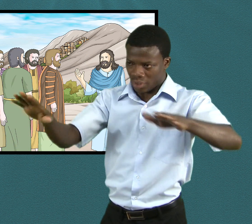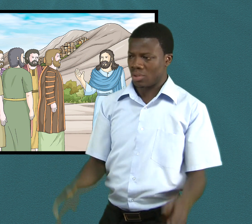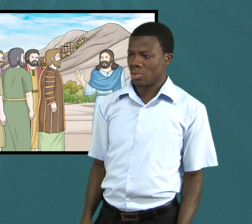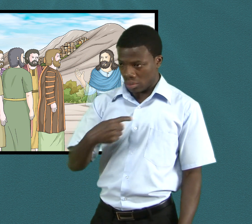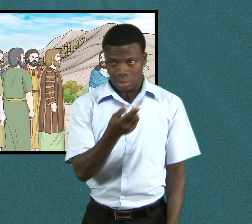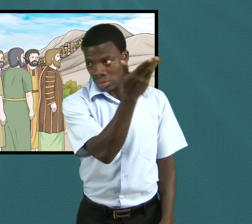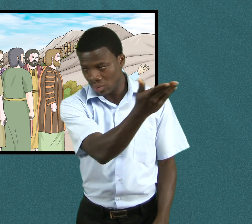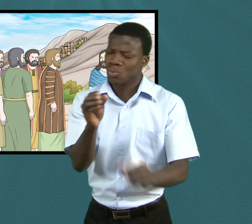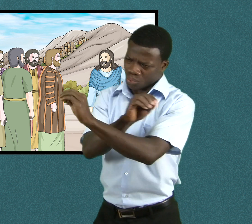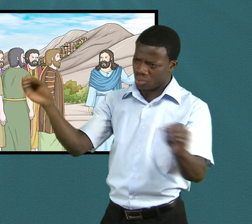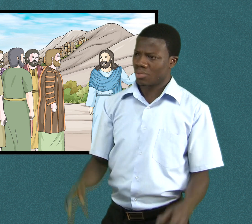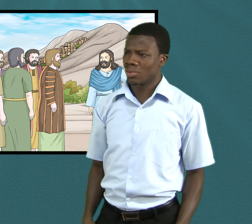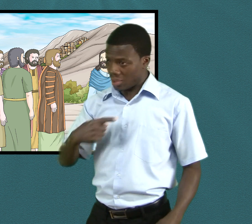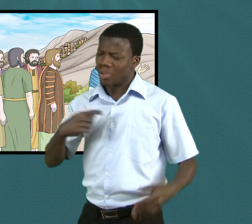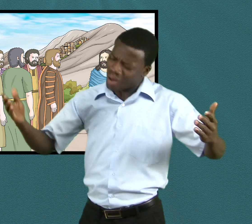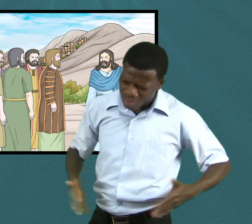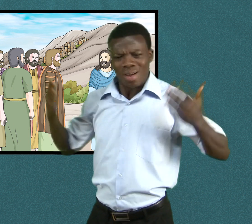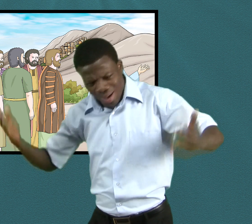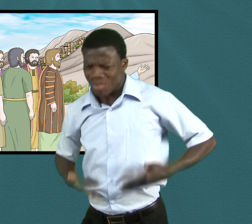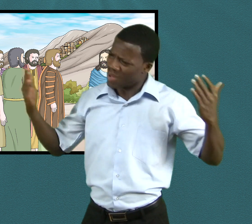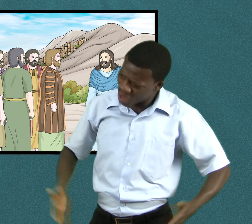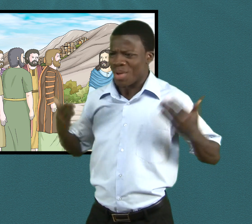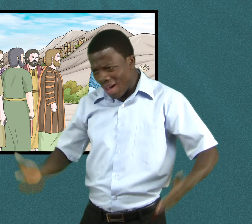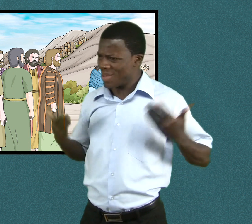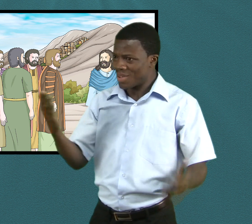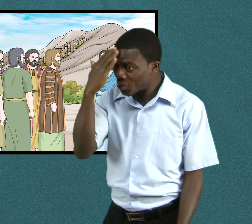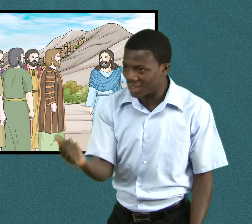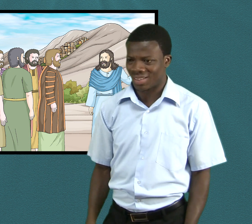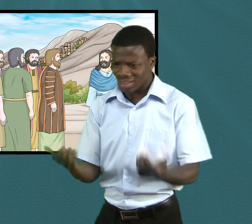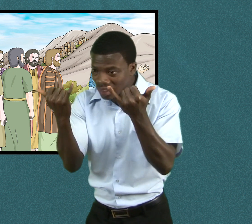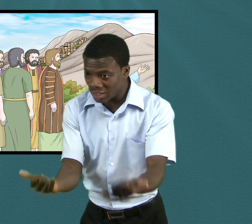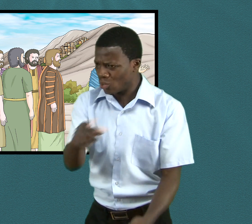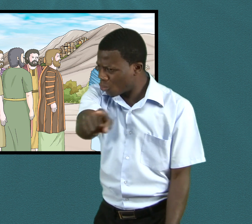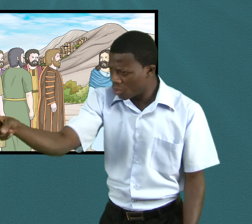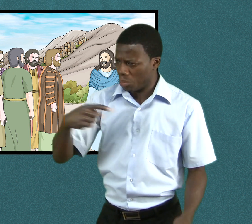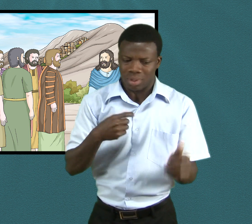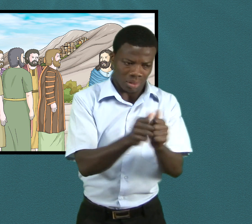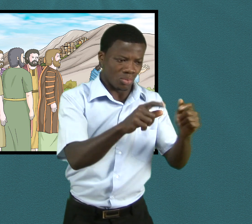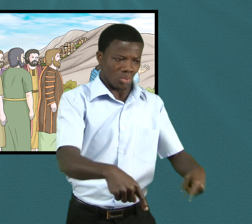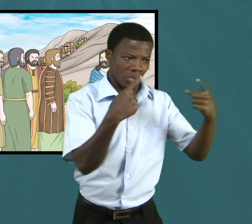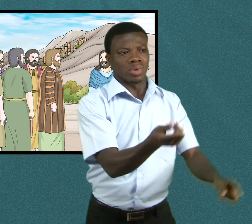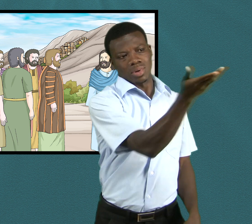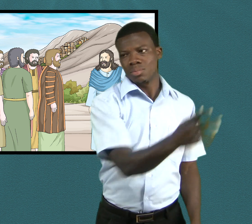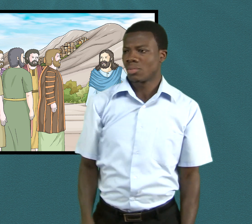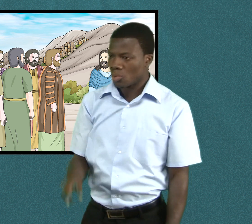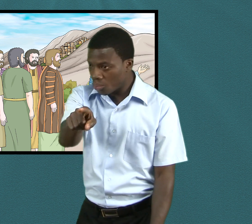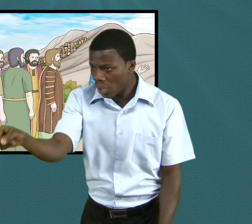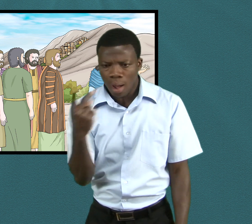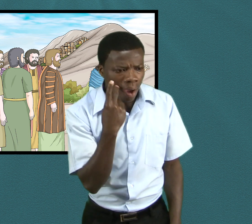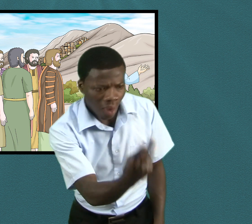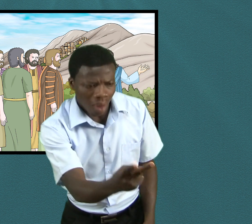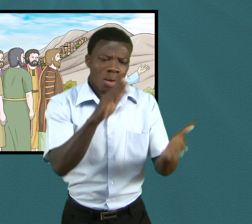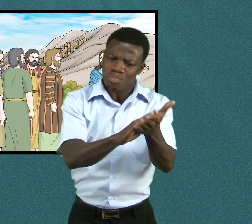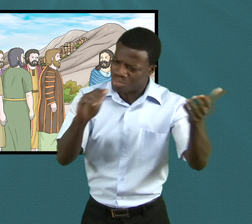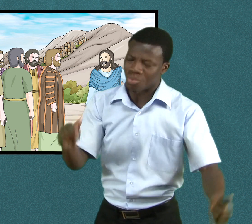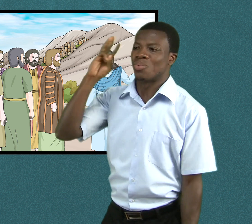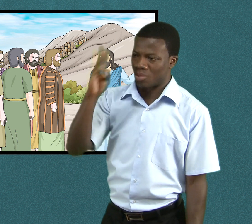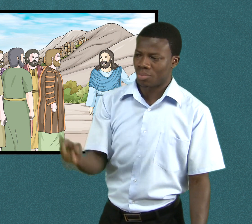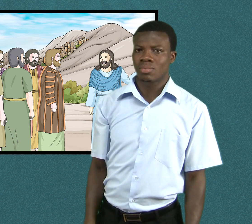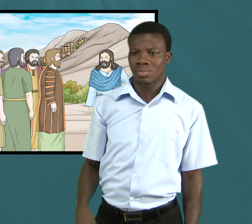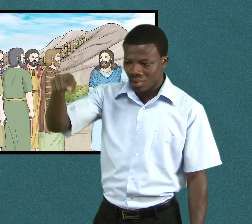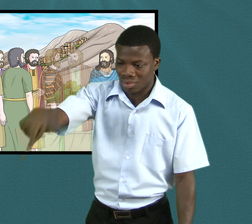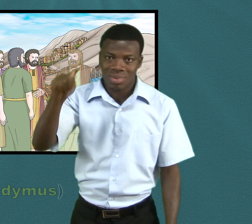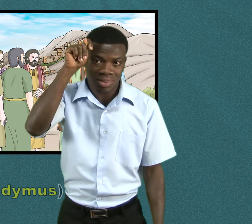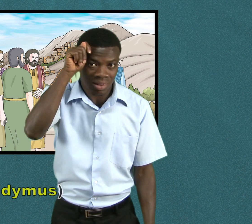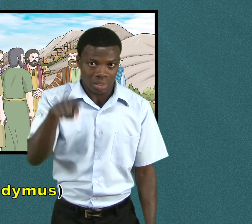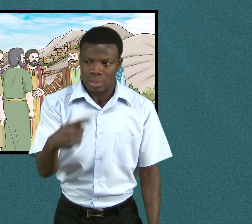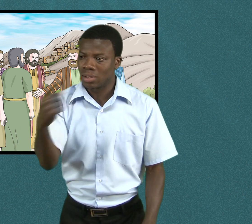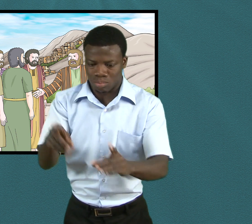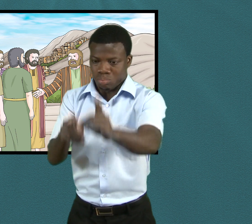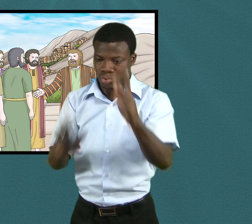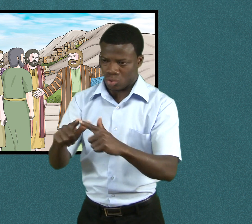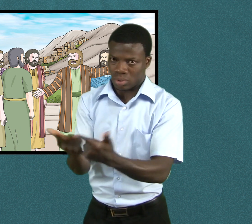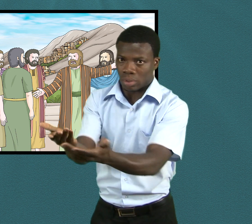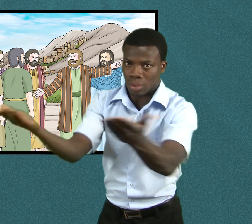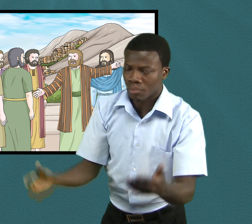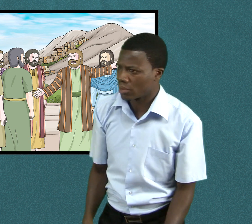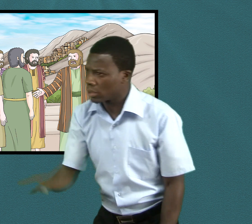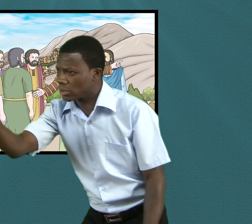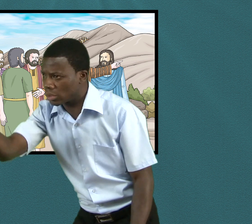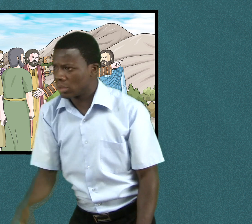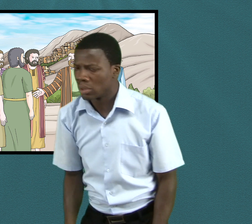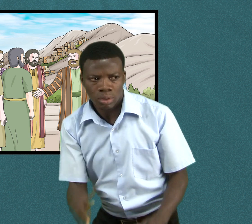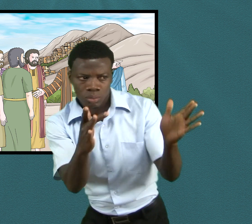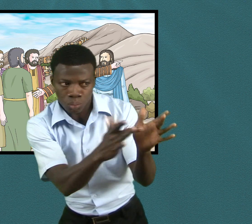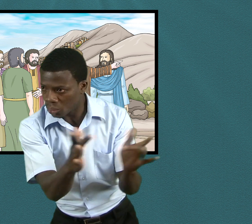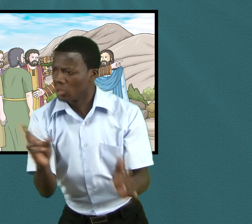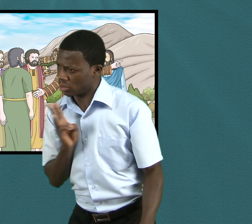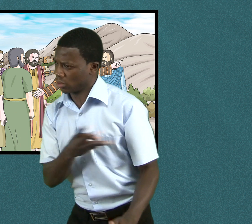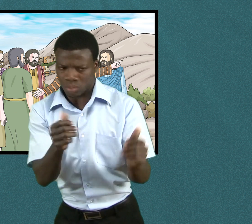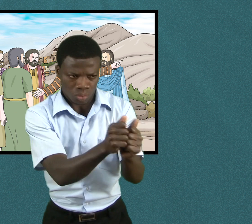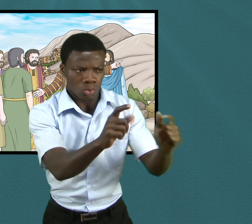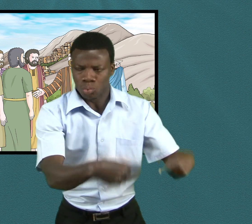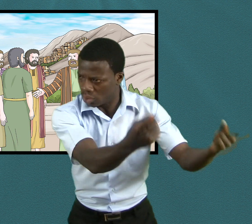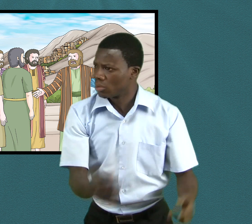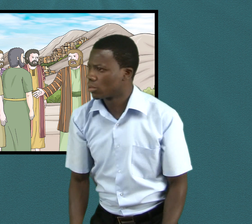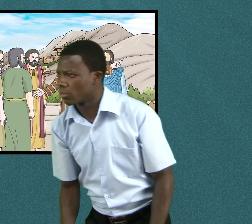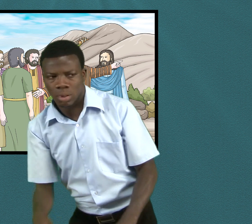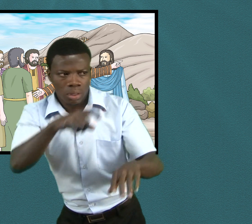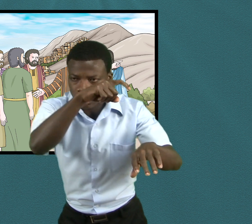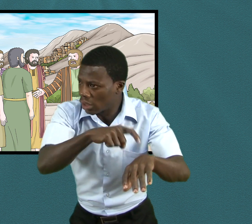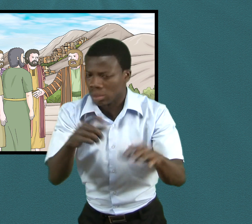But let us go to him.” Then Thomas called Didymus said to his fellow disciples, “Let us also go, so that we may die with Him.”